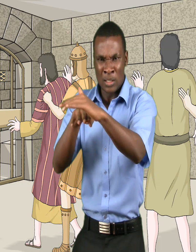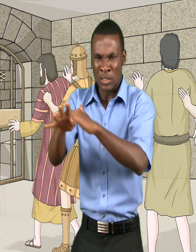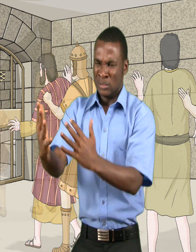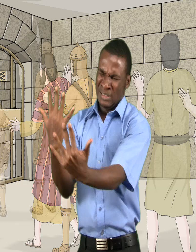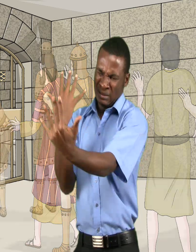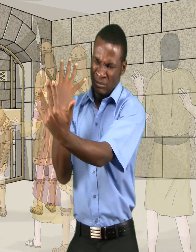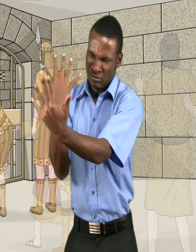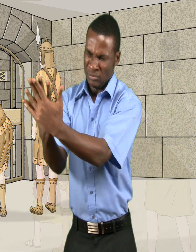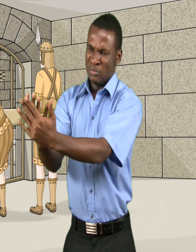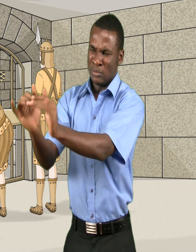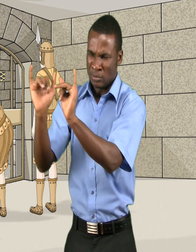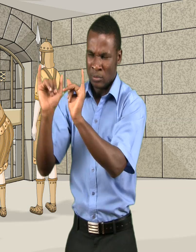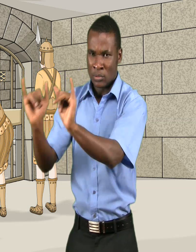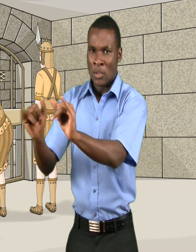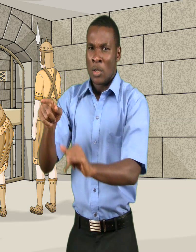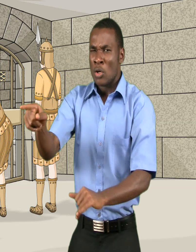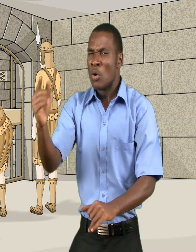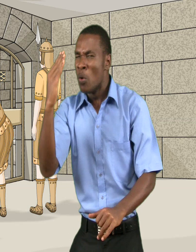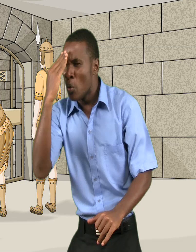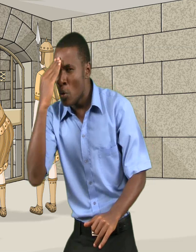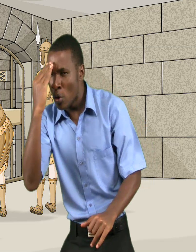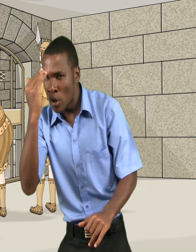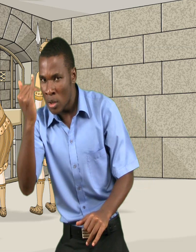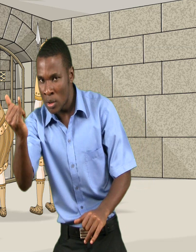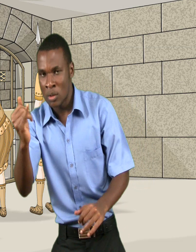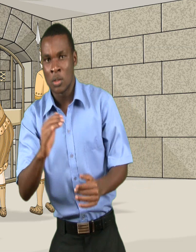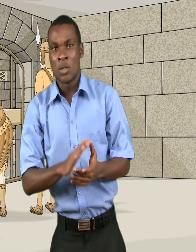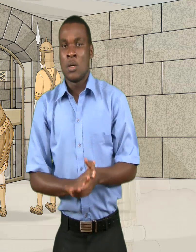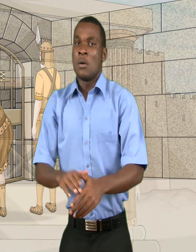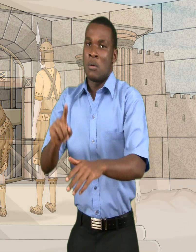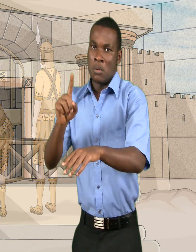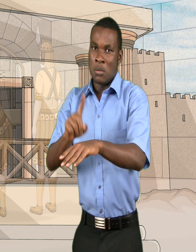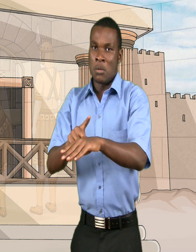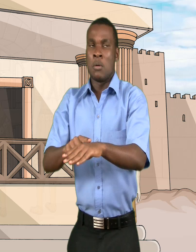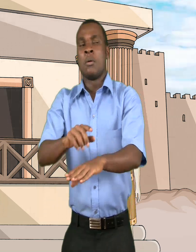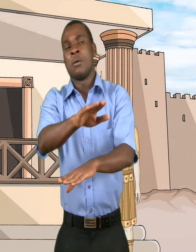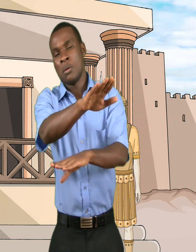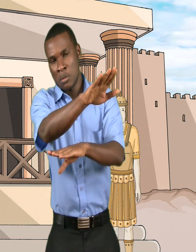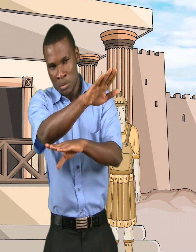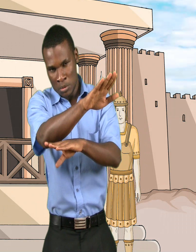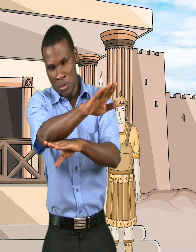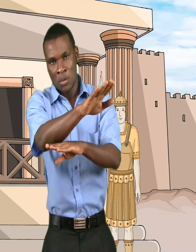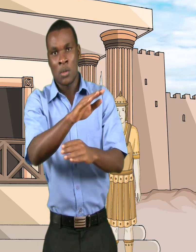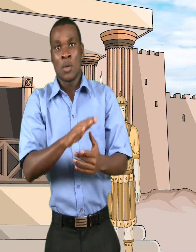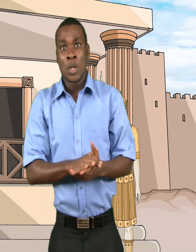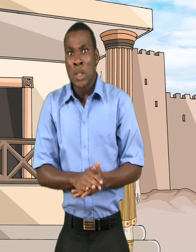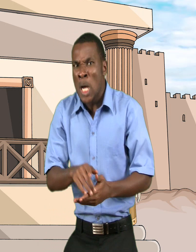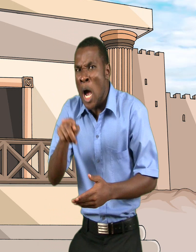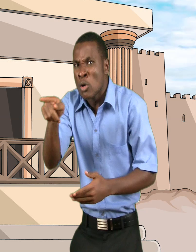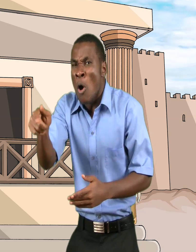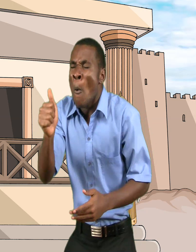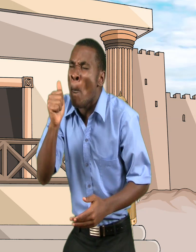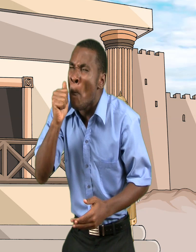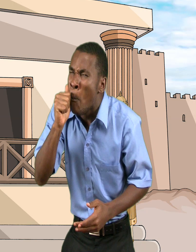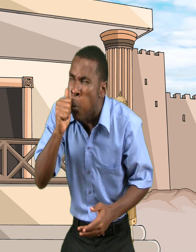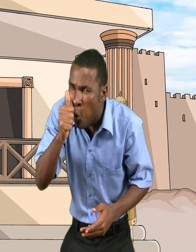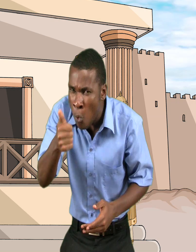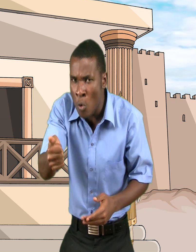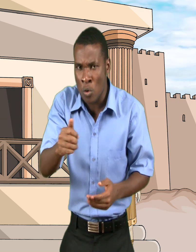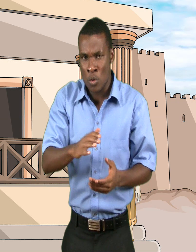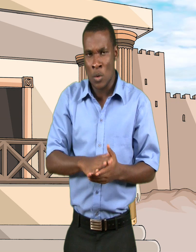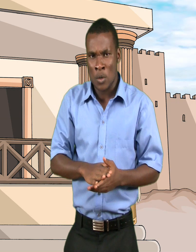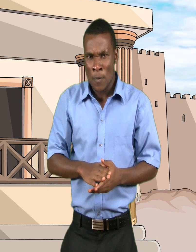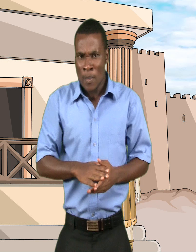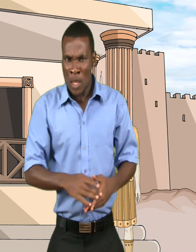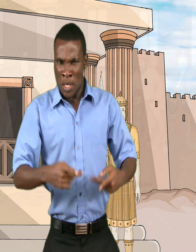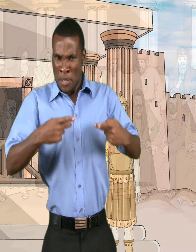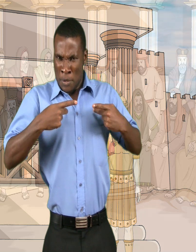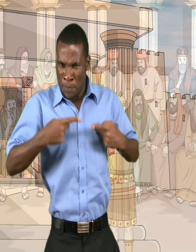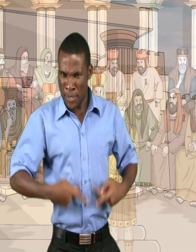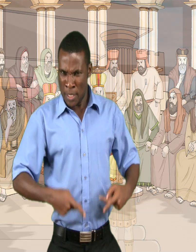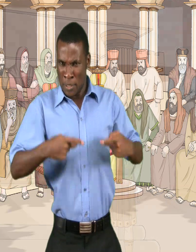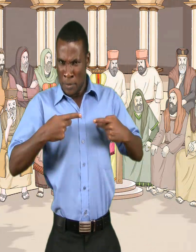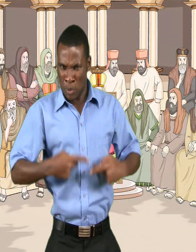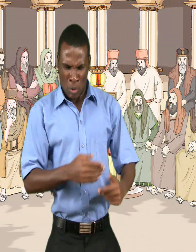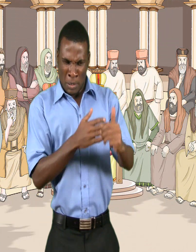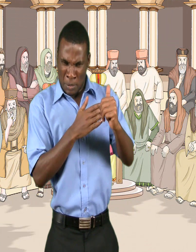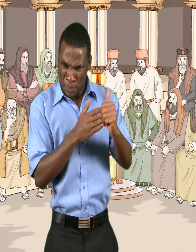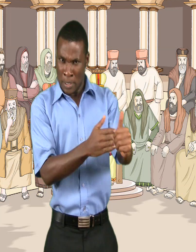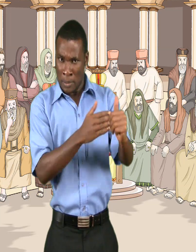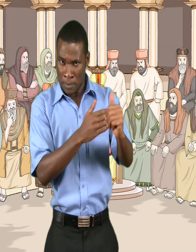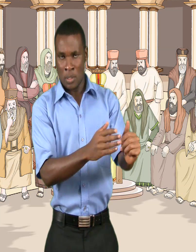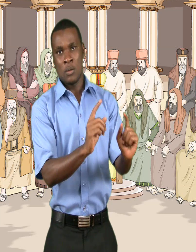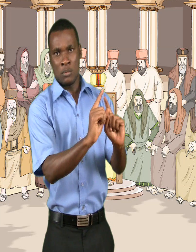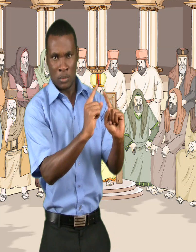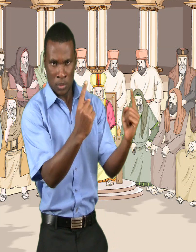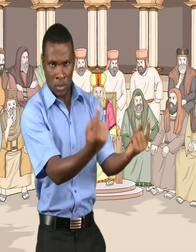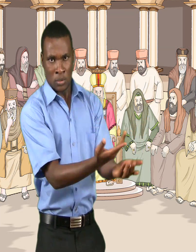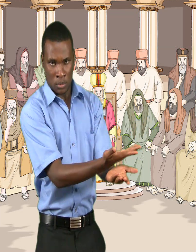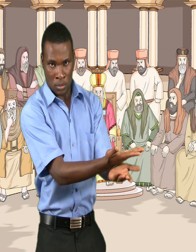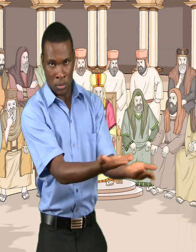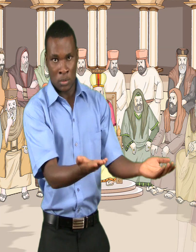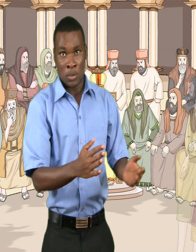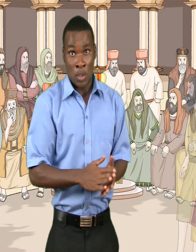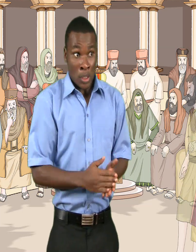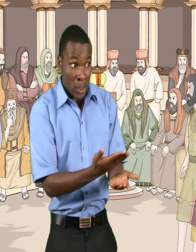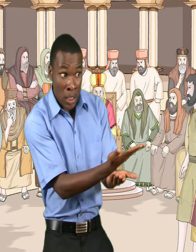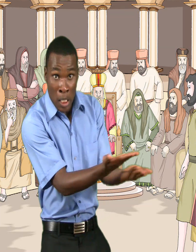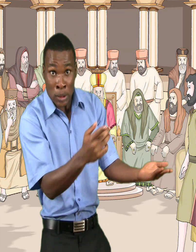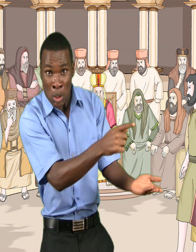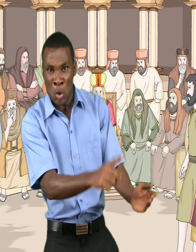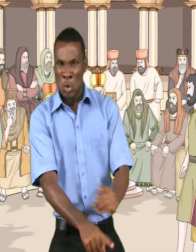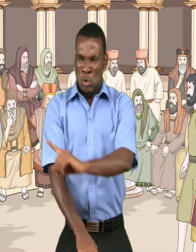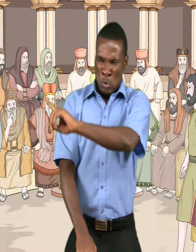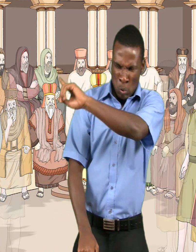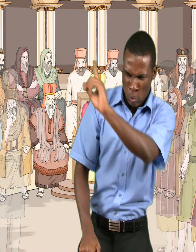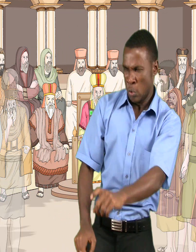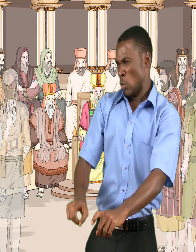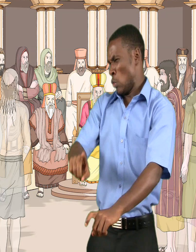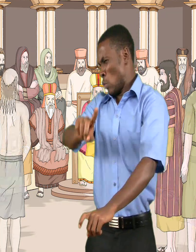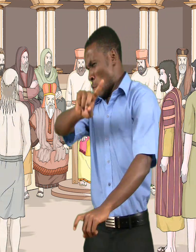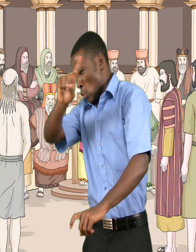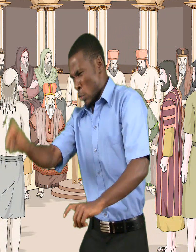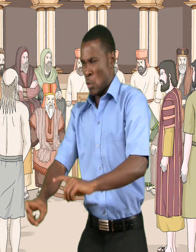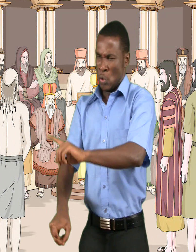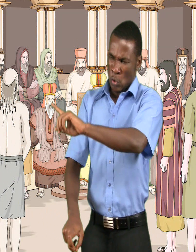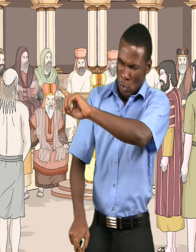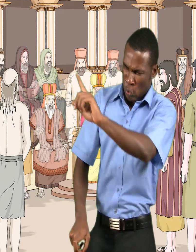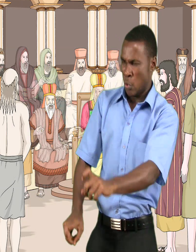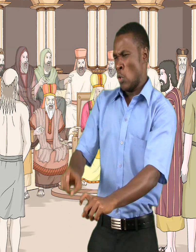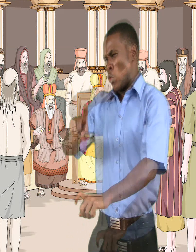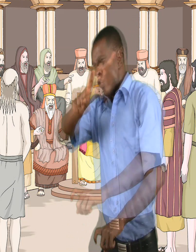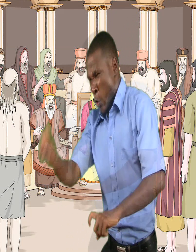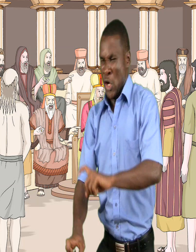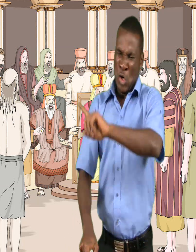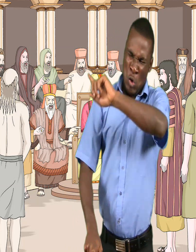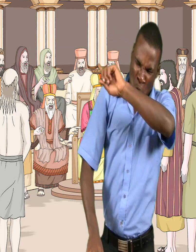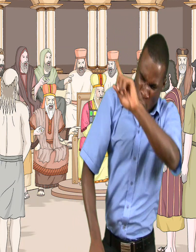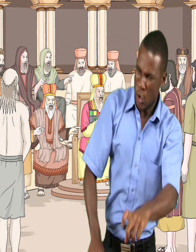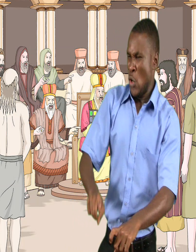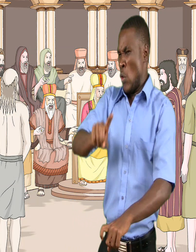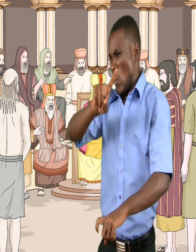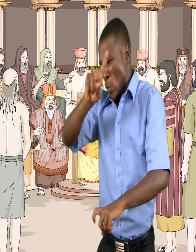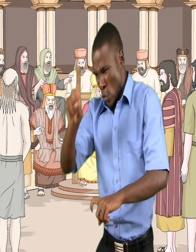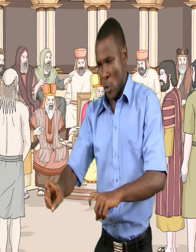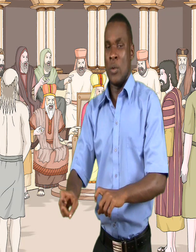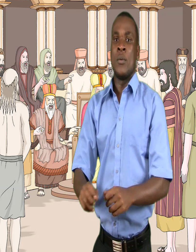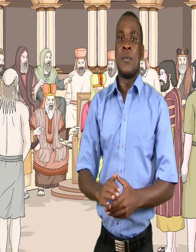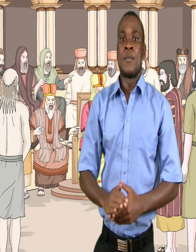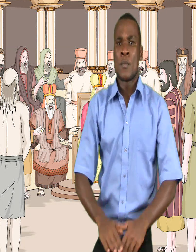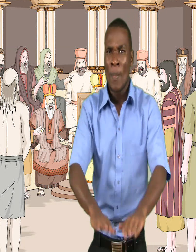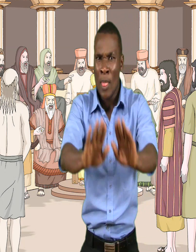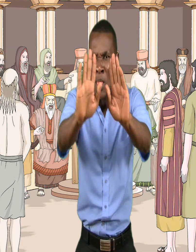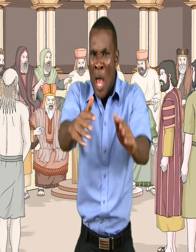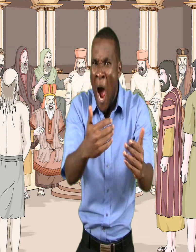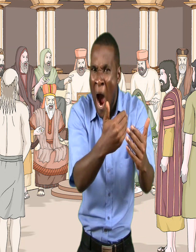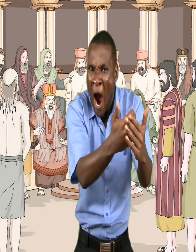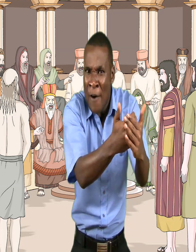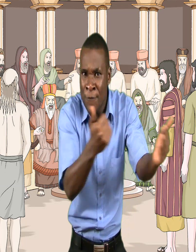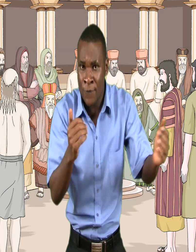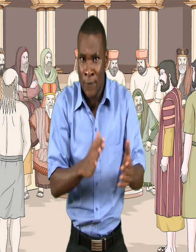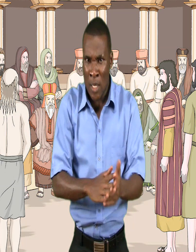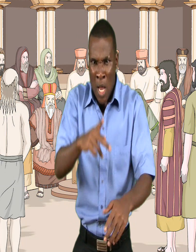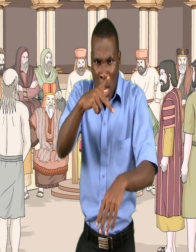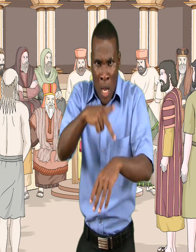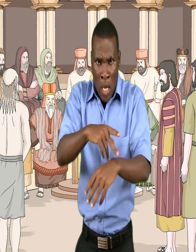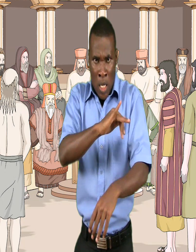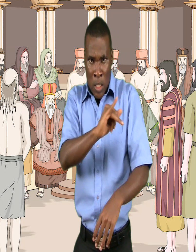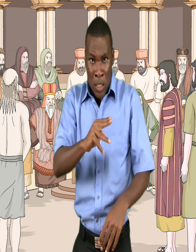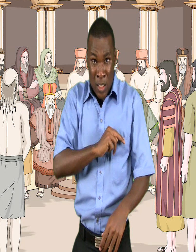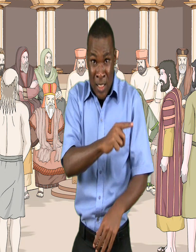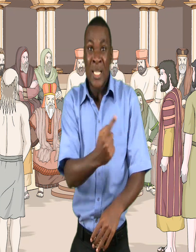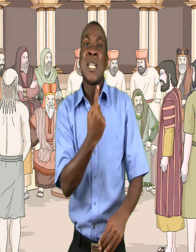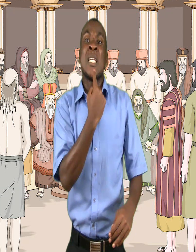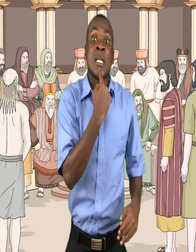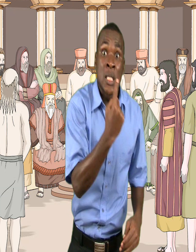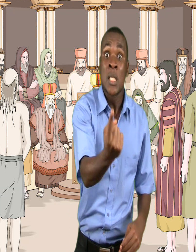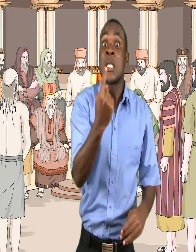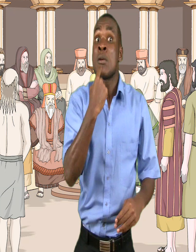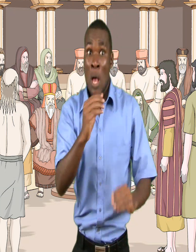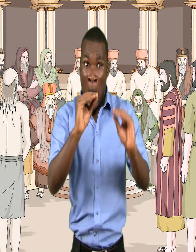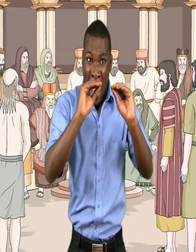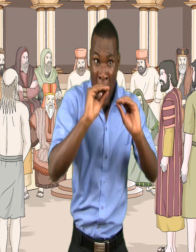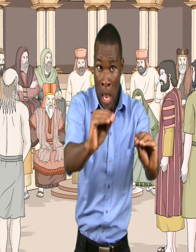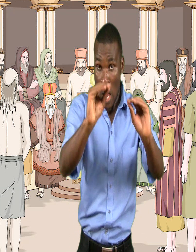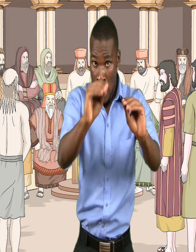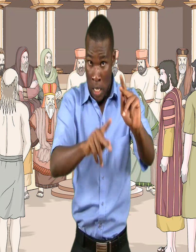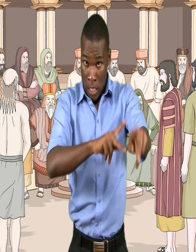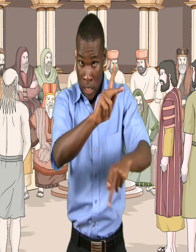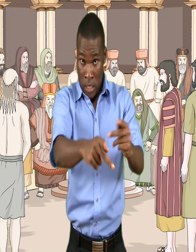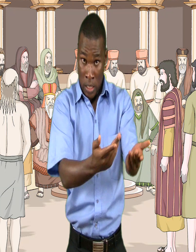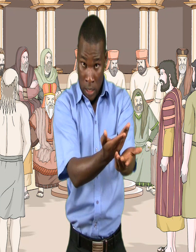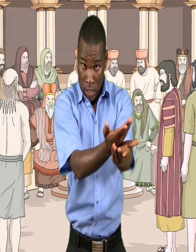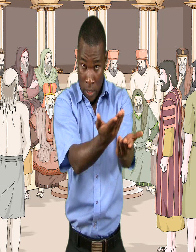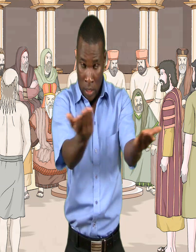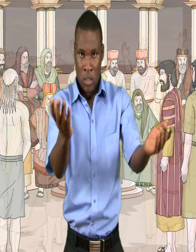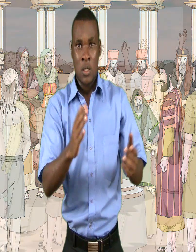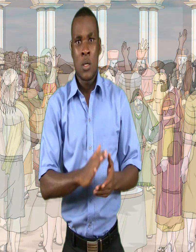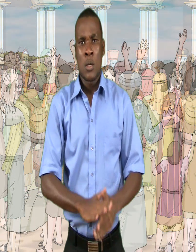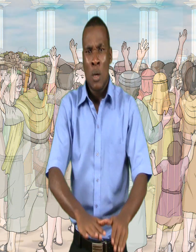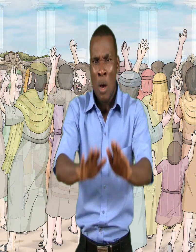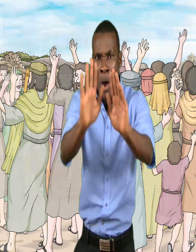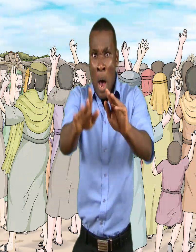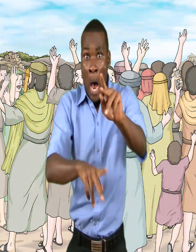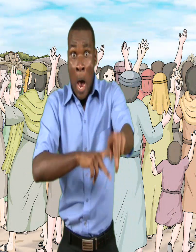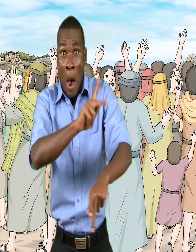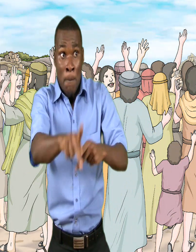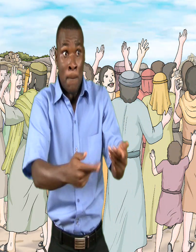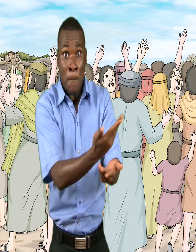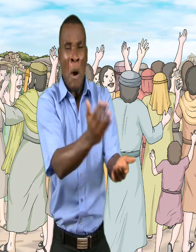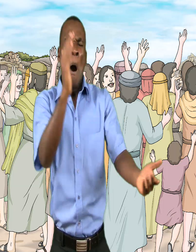They seized Peter and John, and because it was evening, they put them in custody until the next day.